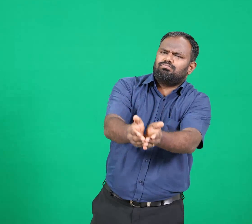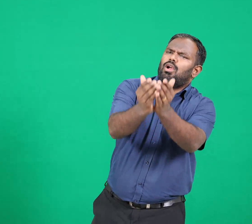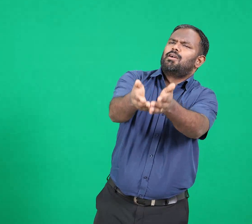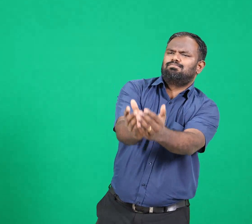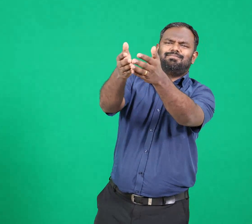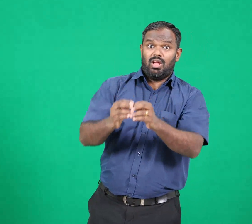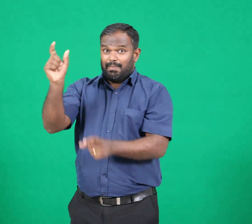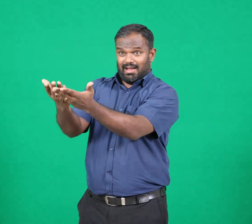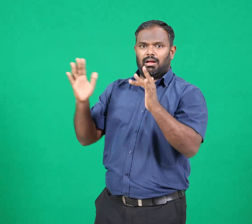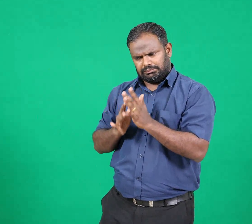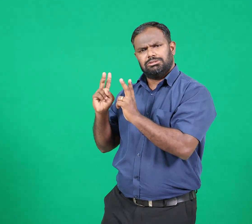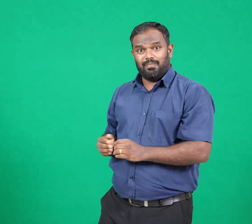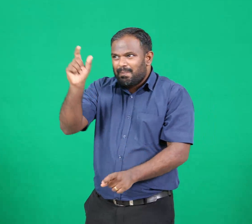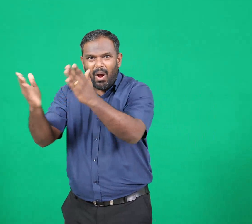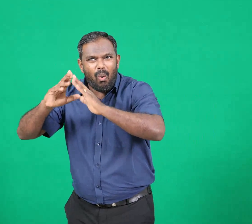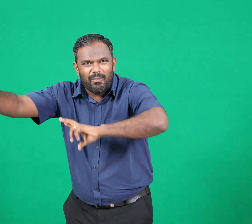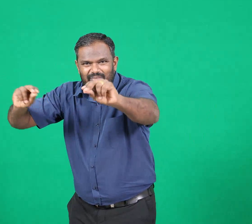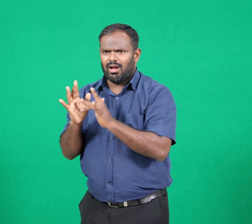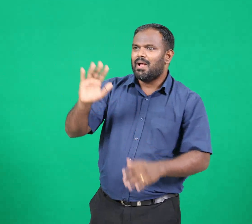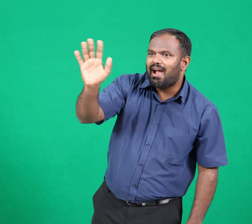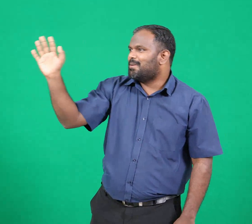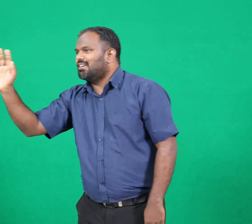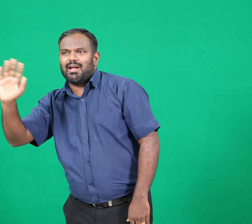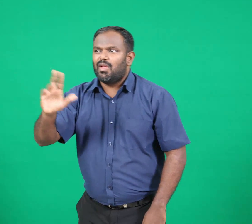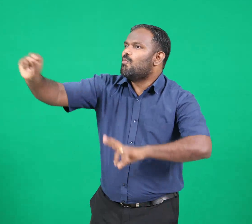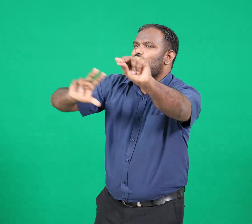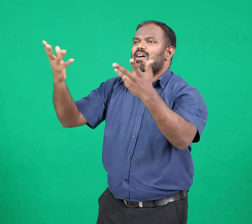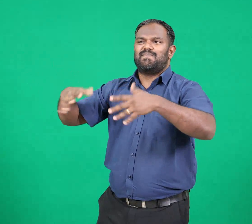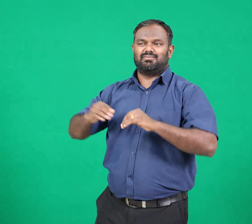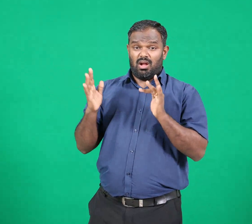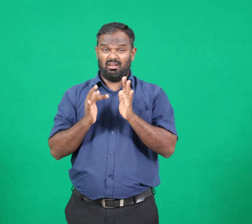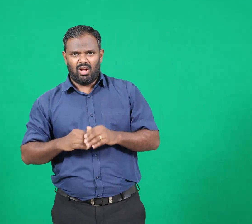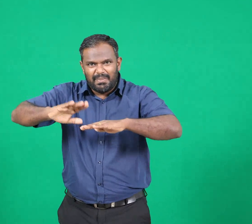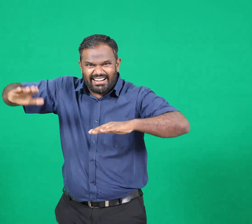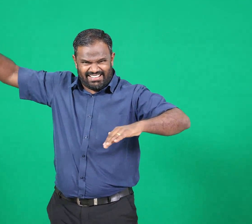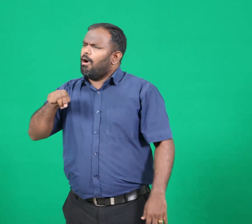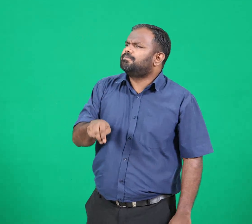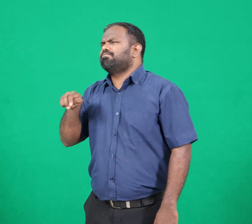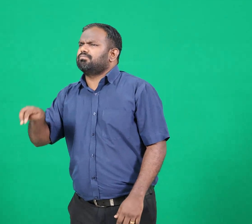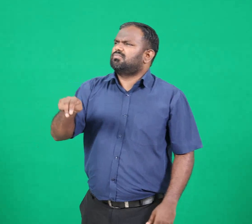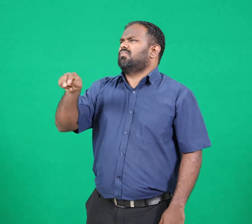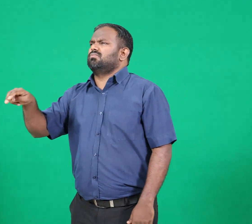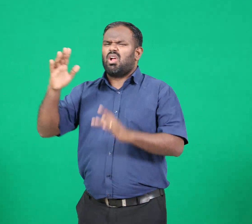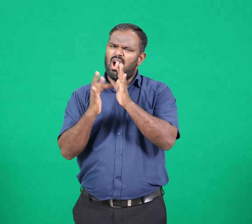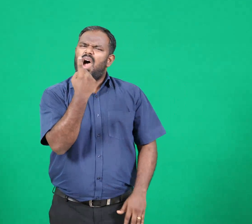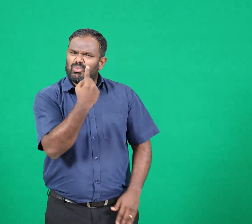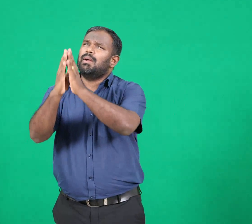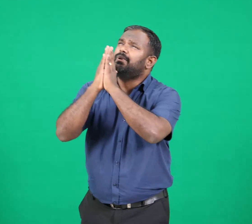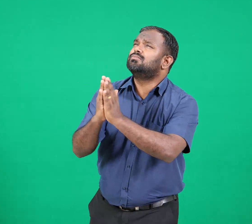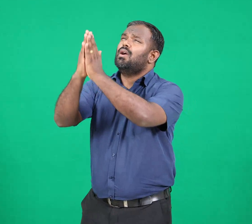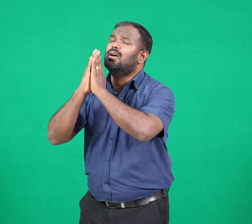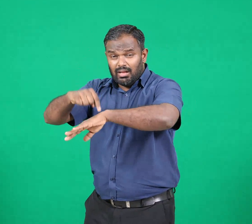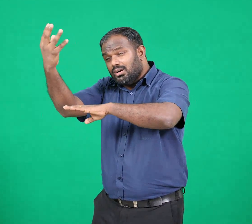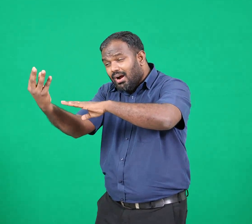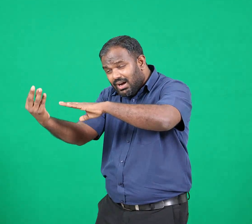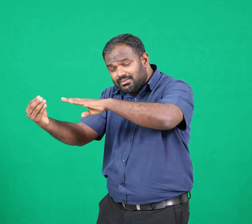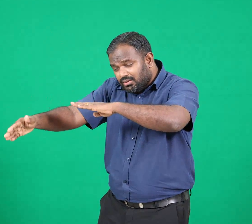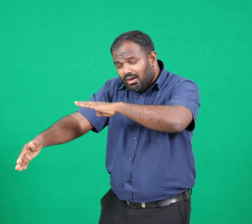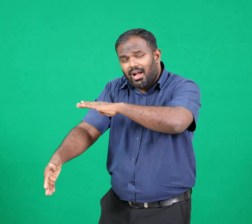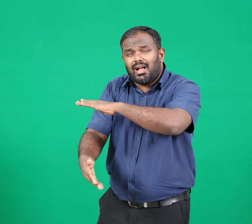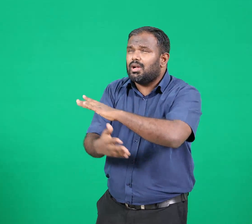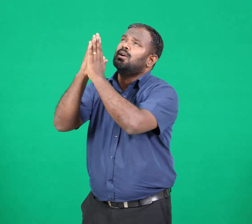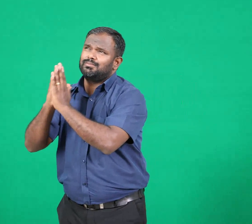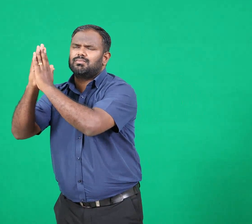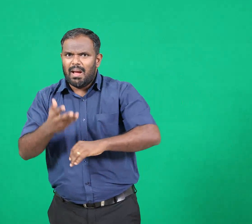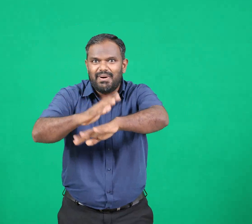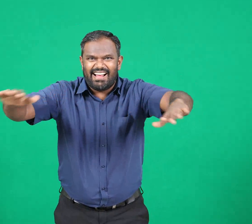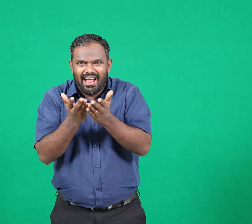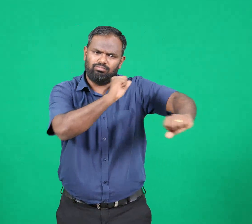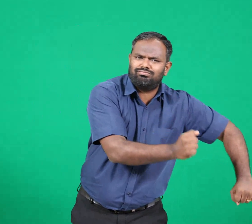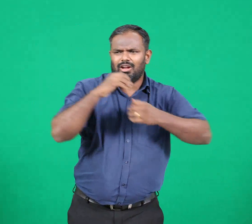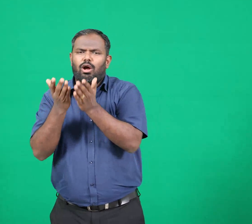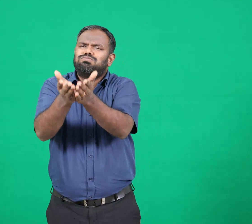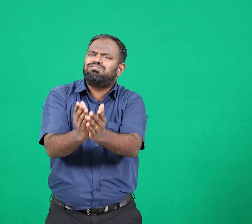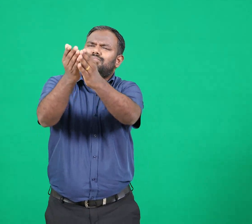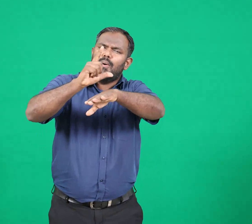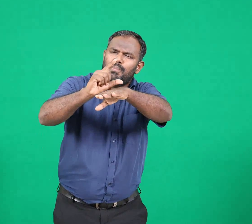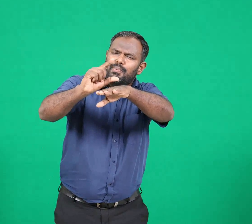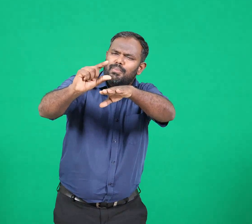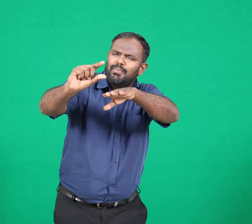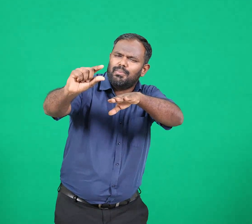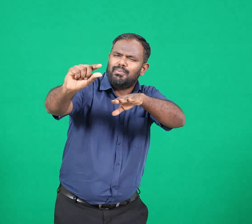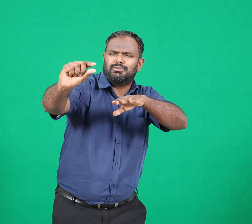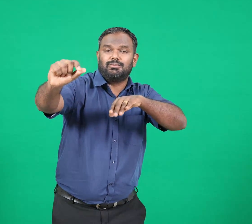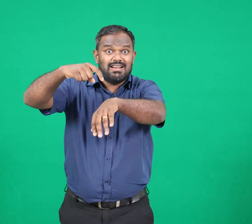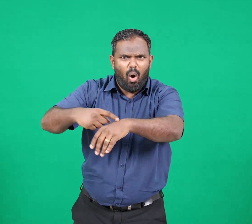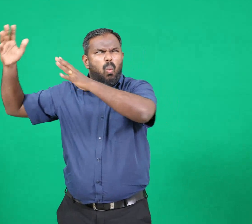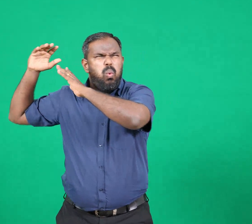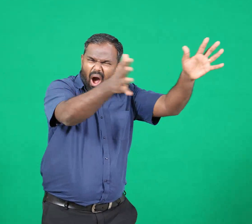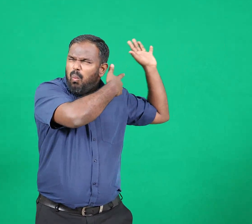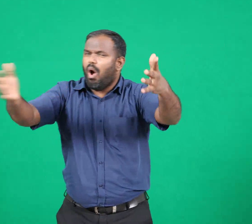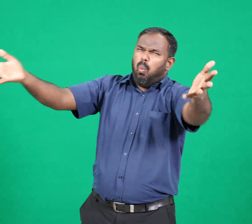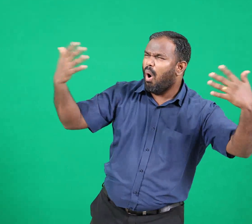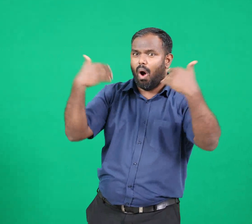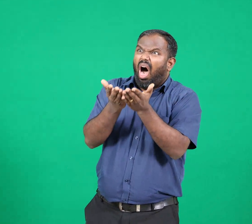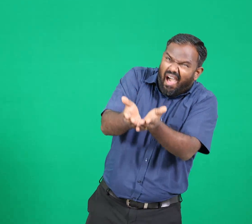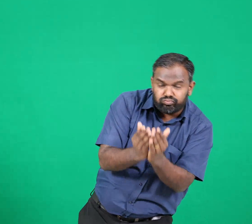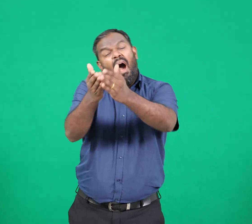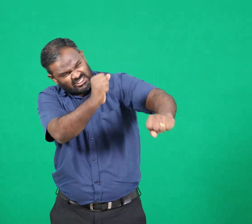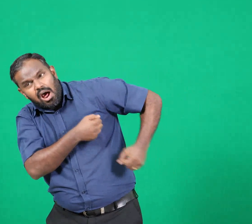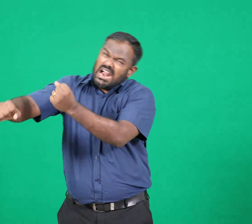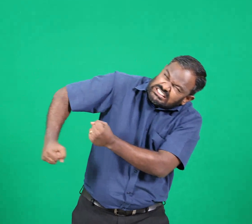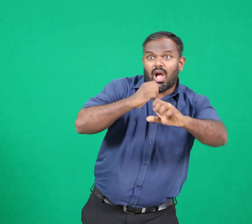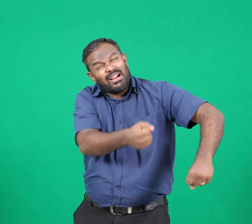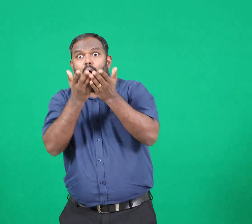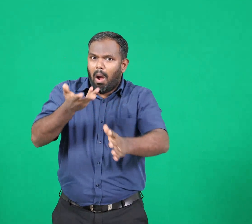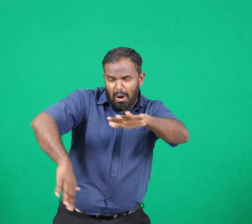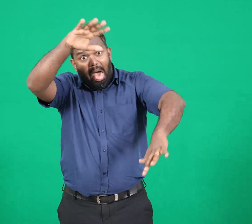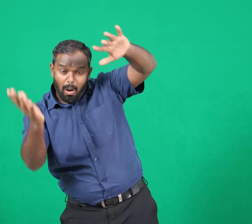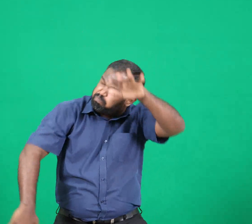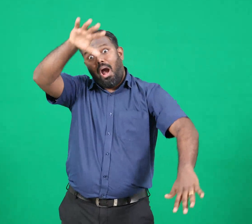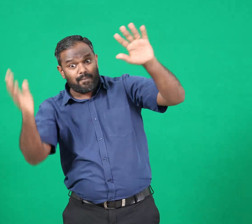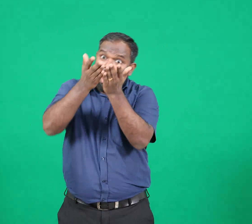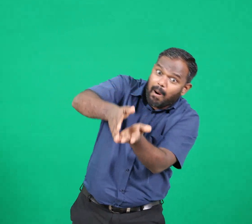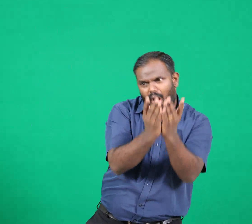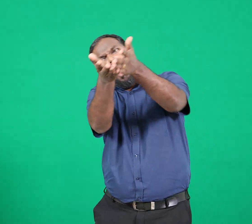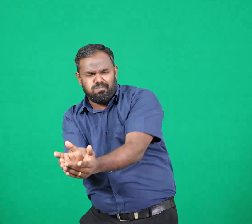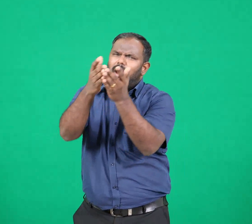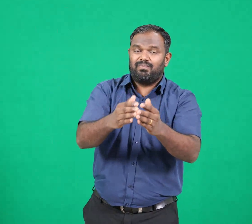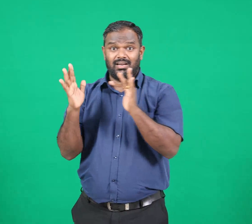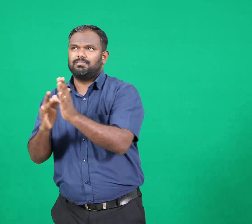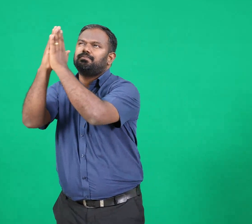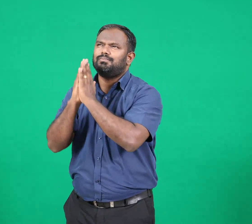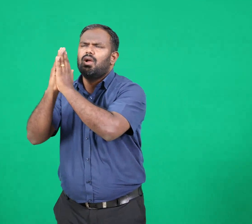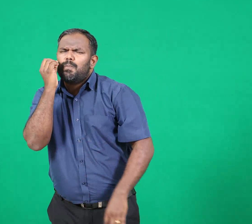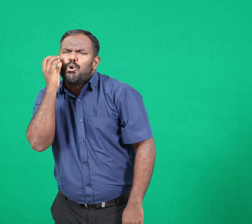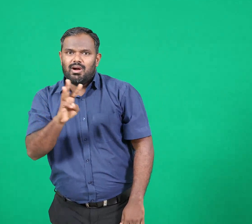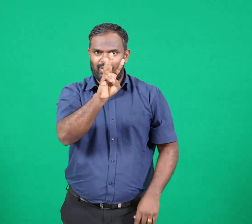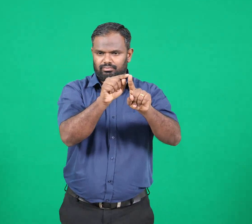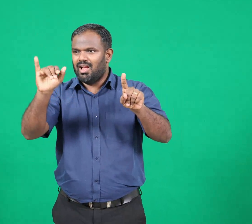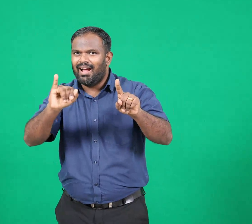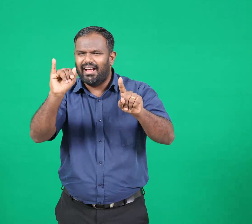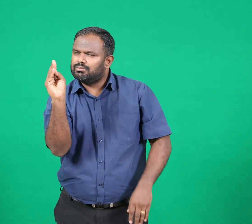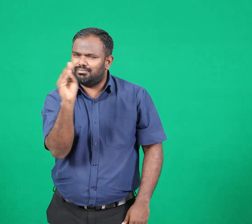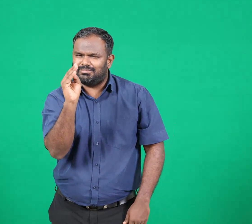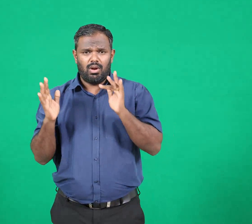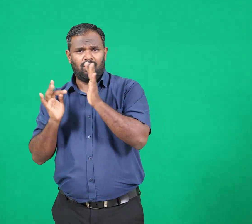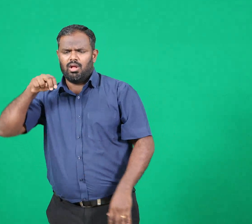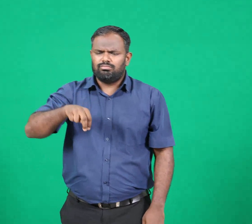When evening came, He was there alone, but the boat was already far from land, buffeted by the waves because the wind was against it. During the fourth watch of the night, Jesus went out to them, walking on the sea. When the disciples saw Him walking on the sea, they were terrified.